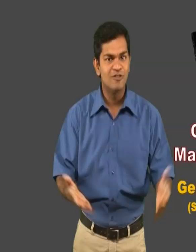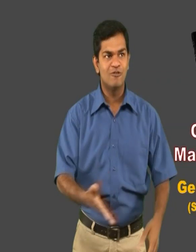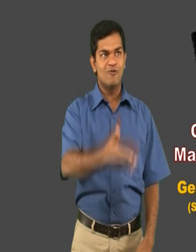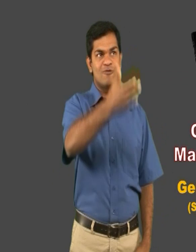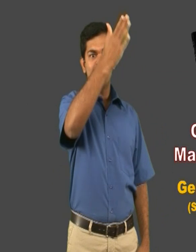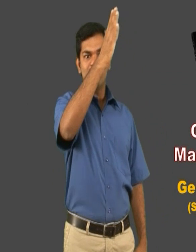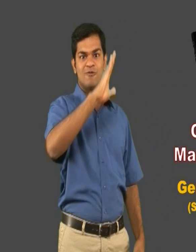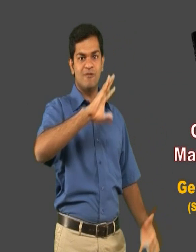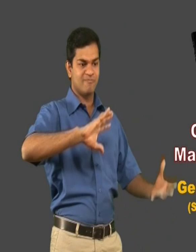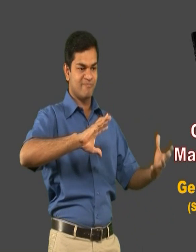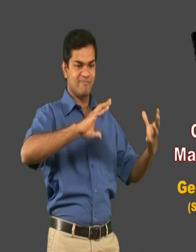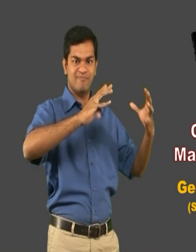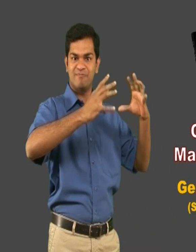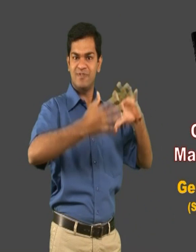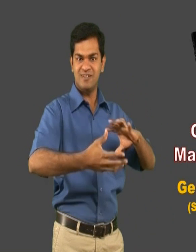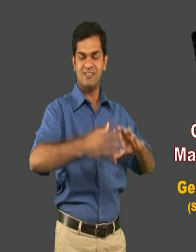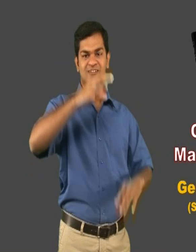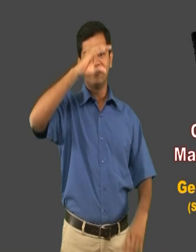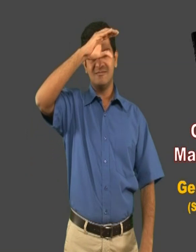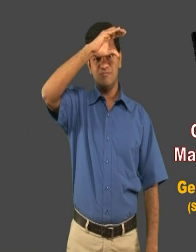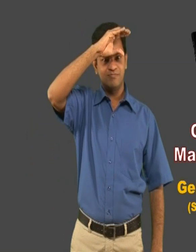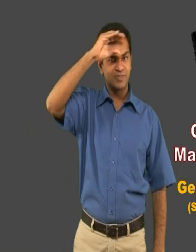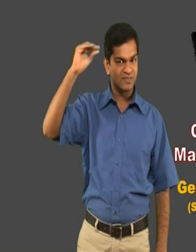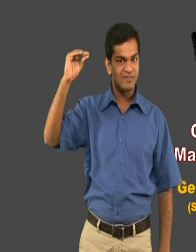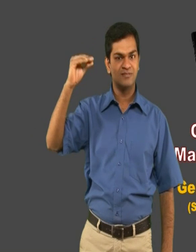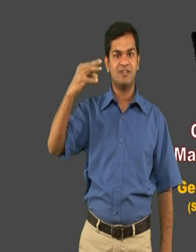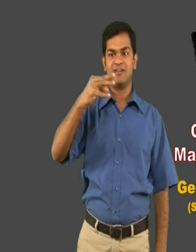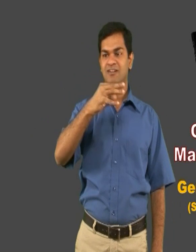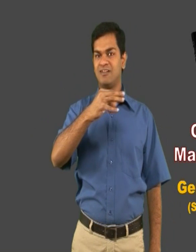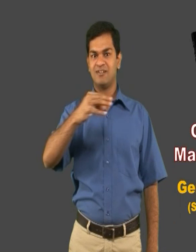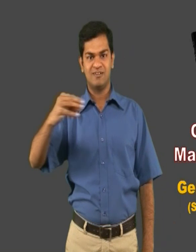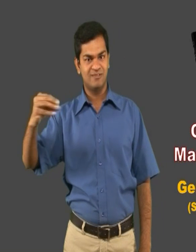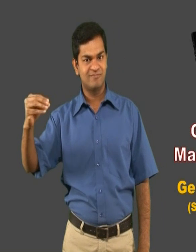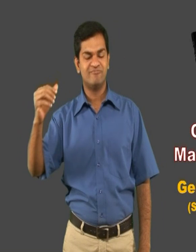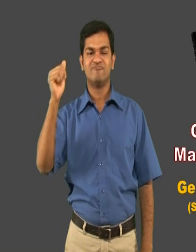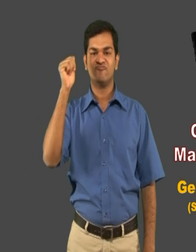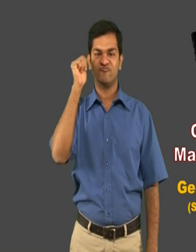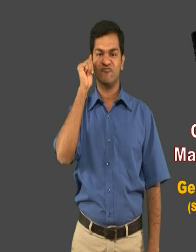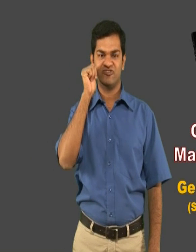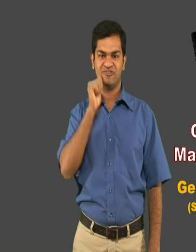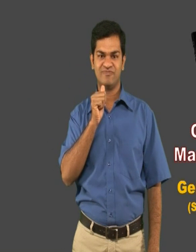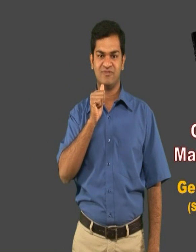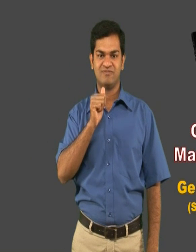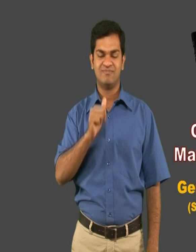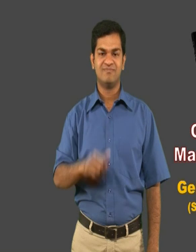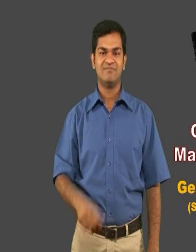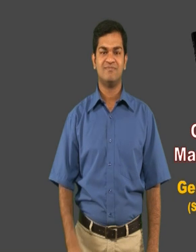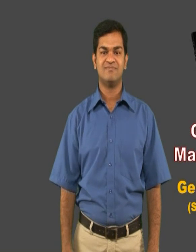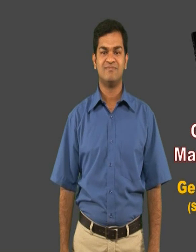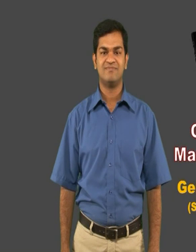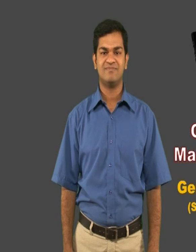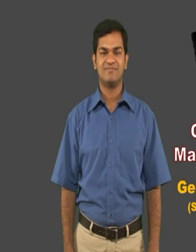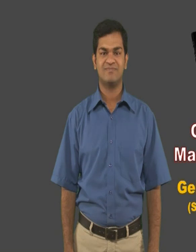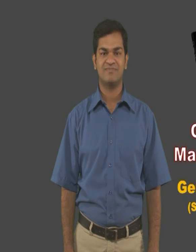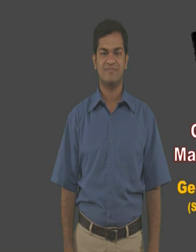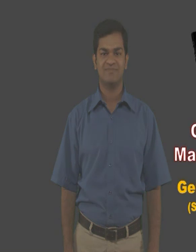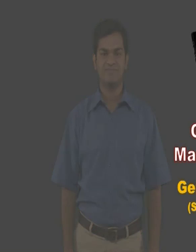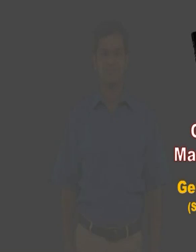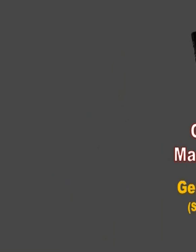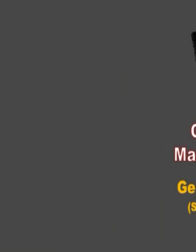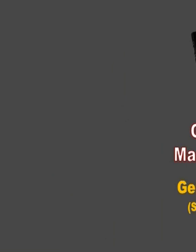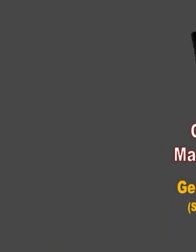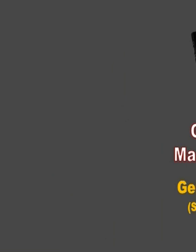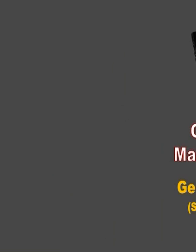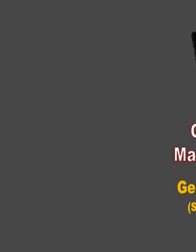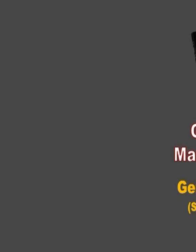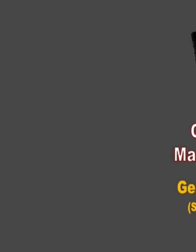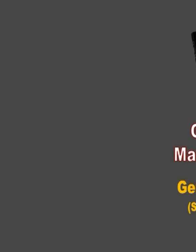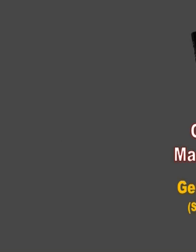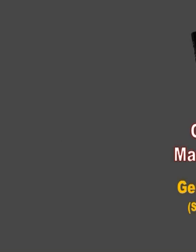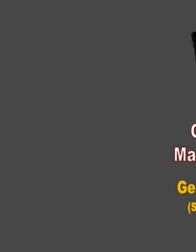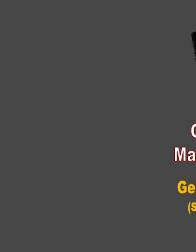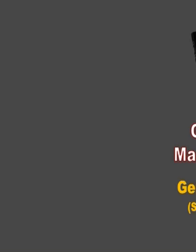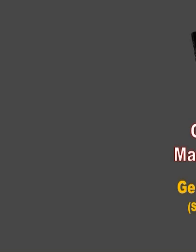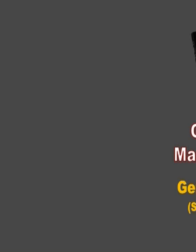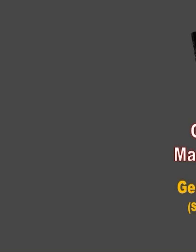God made man and woman